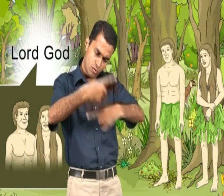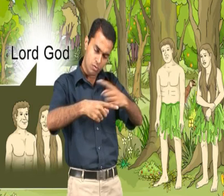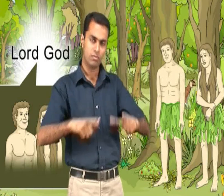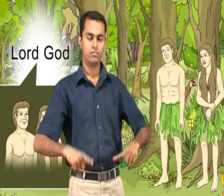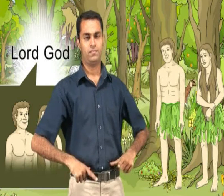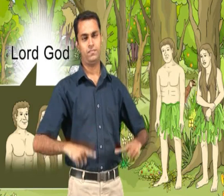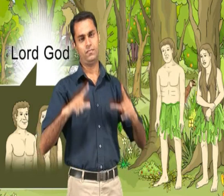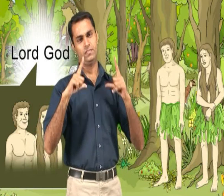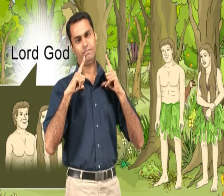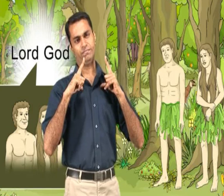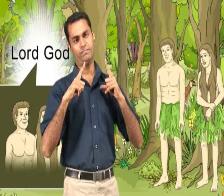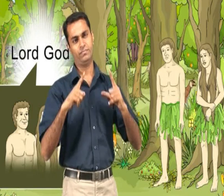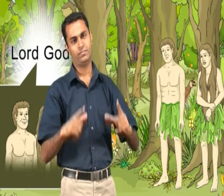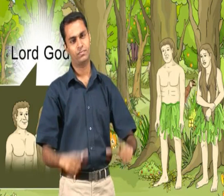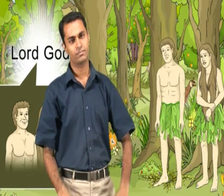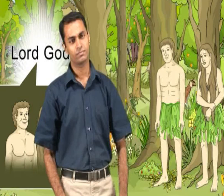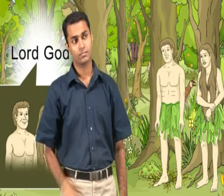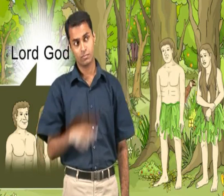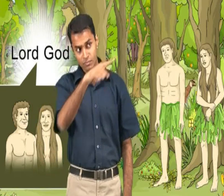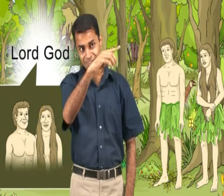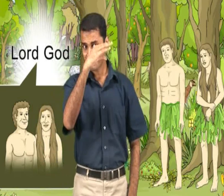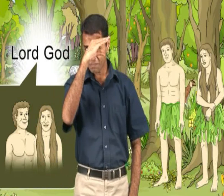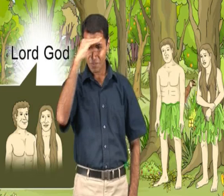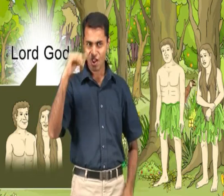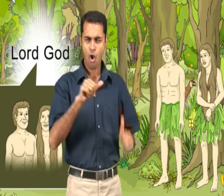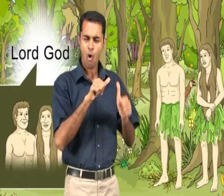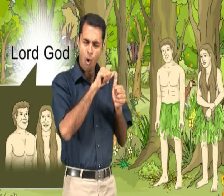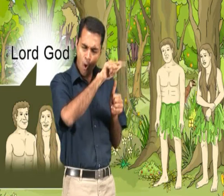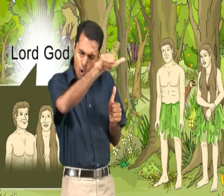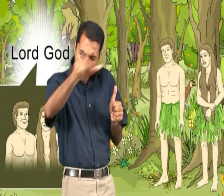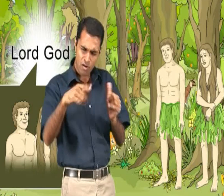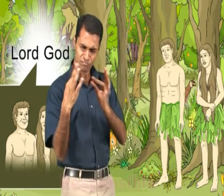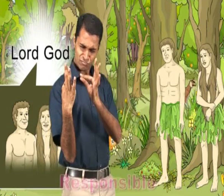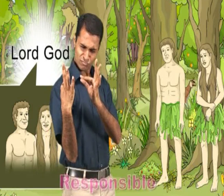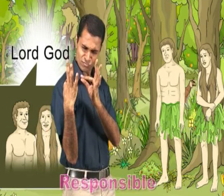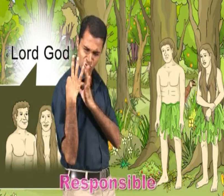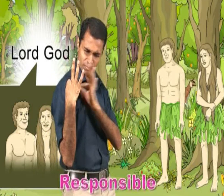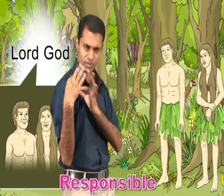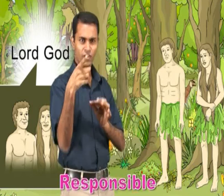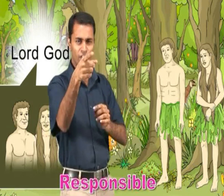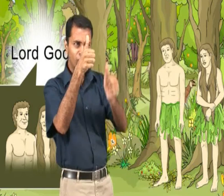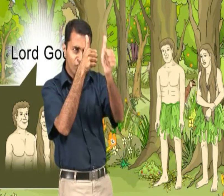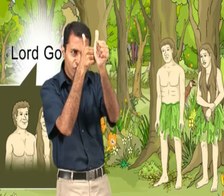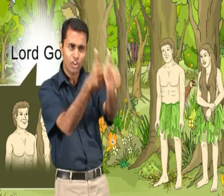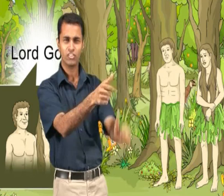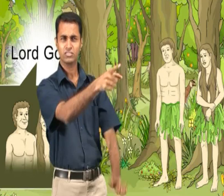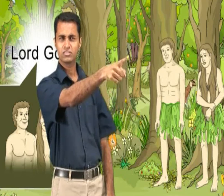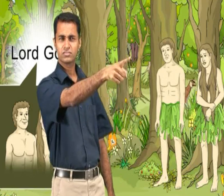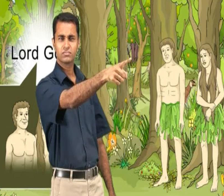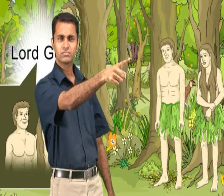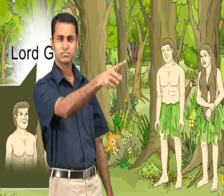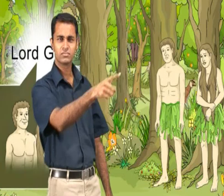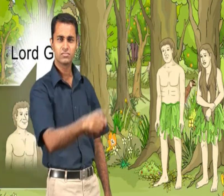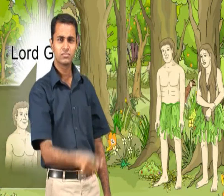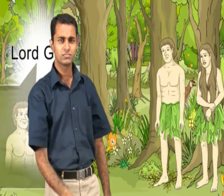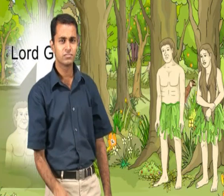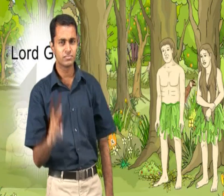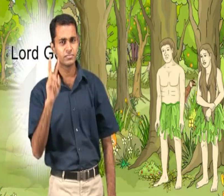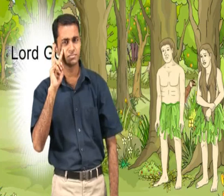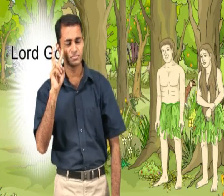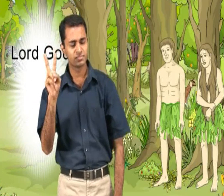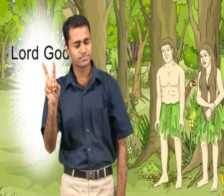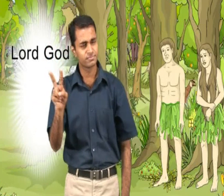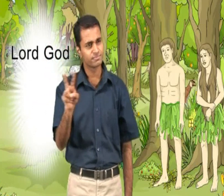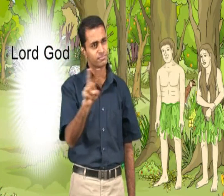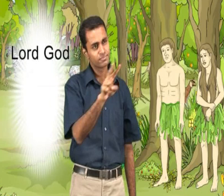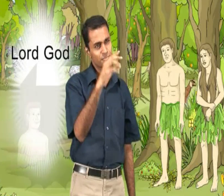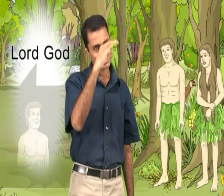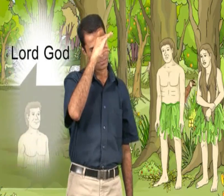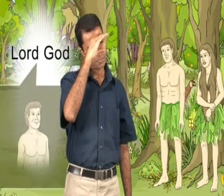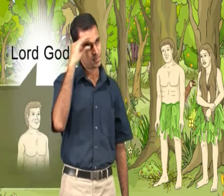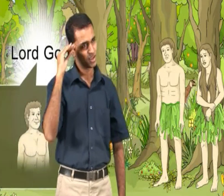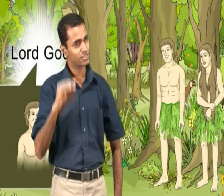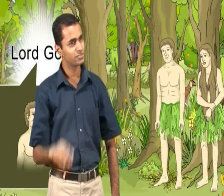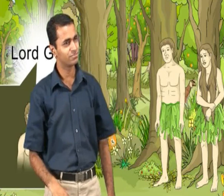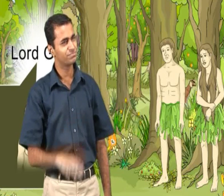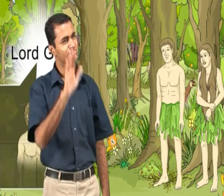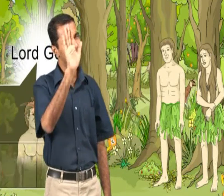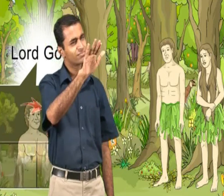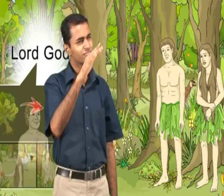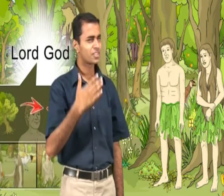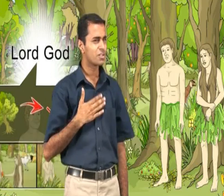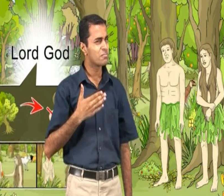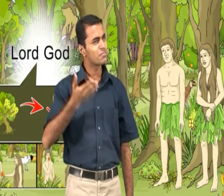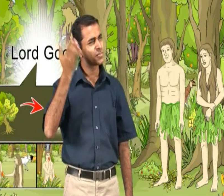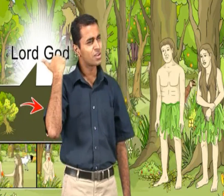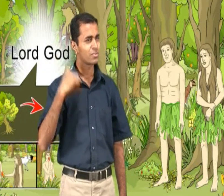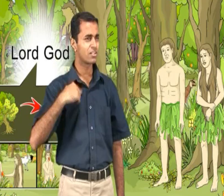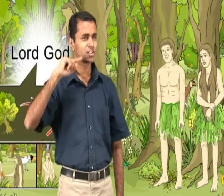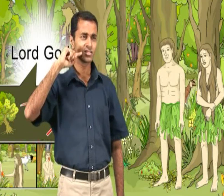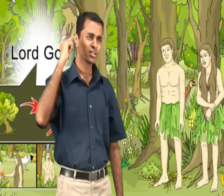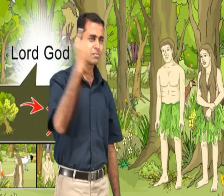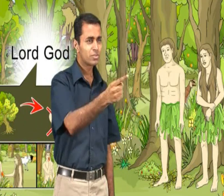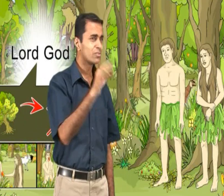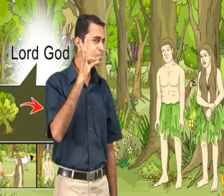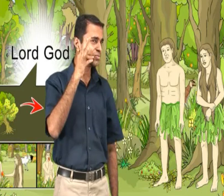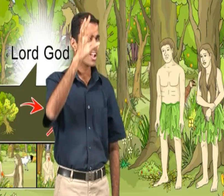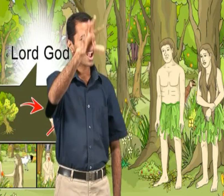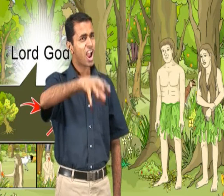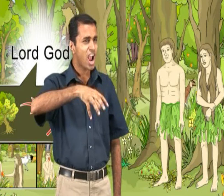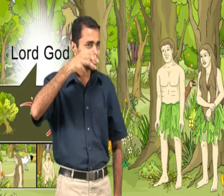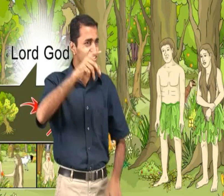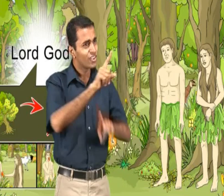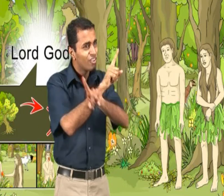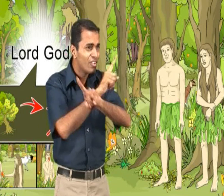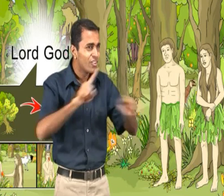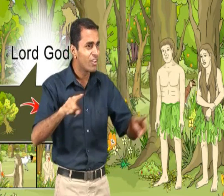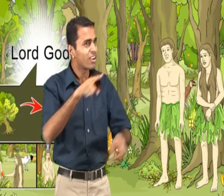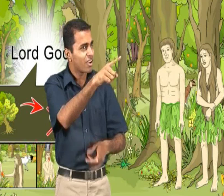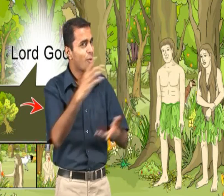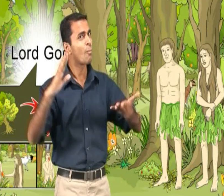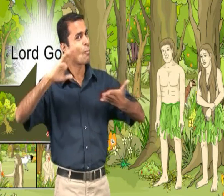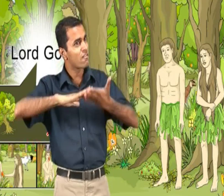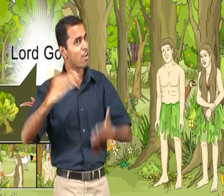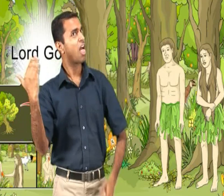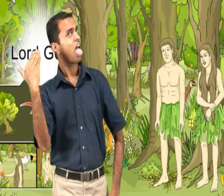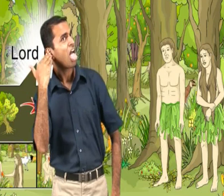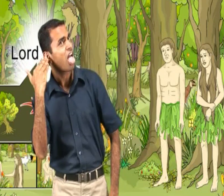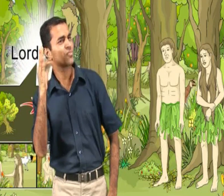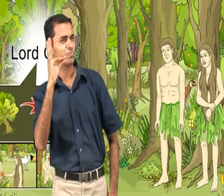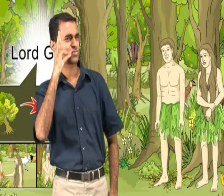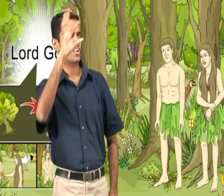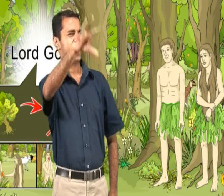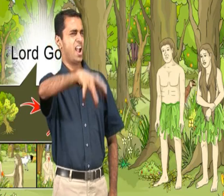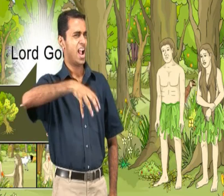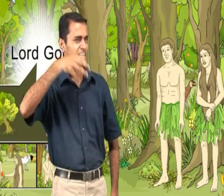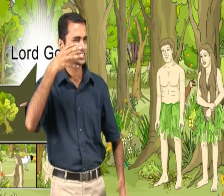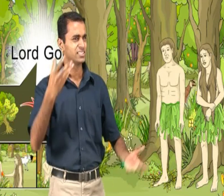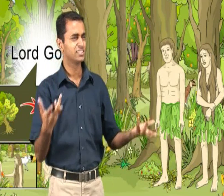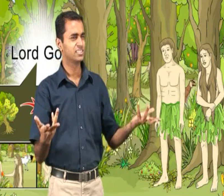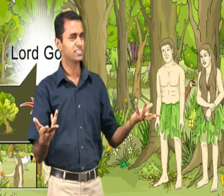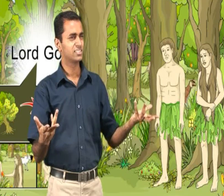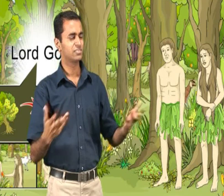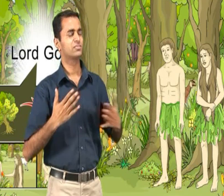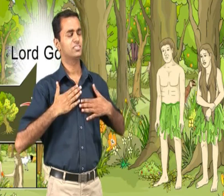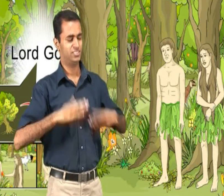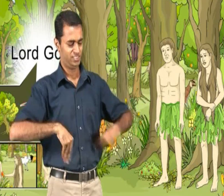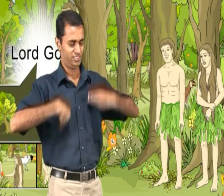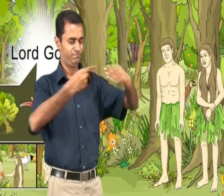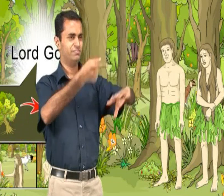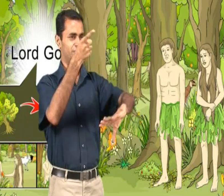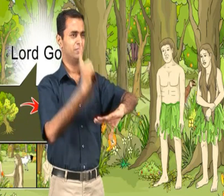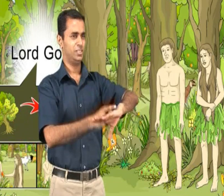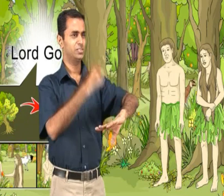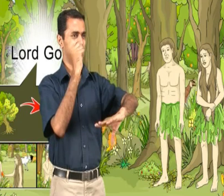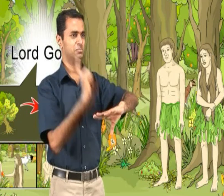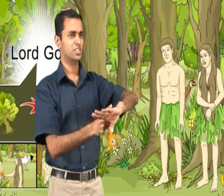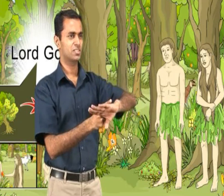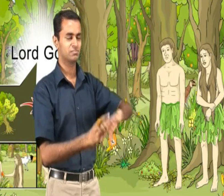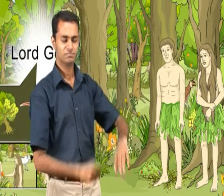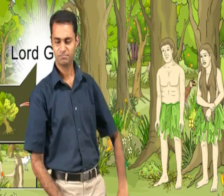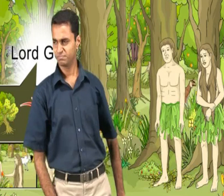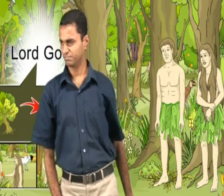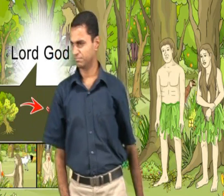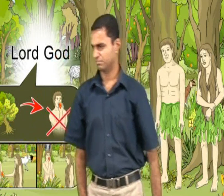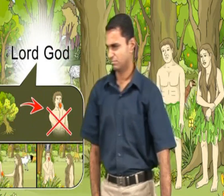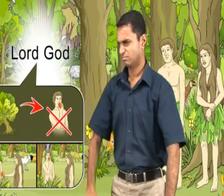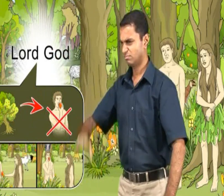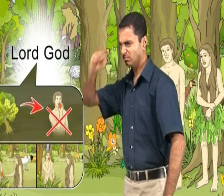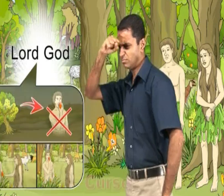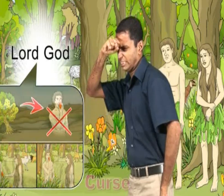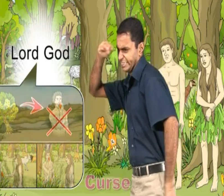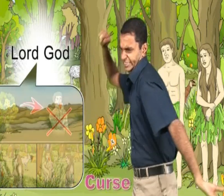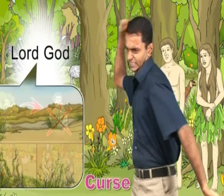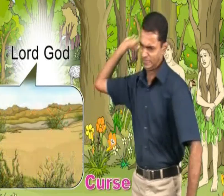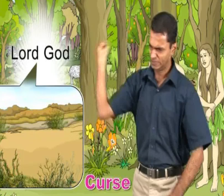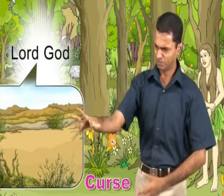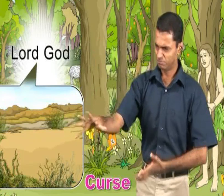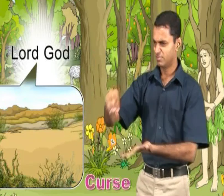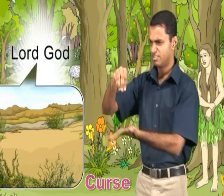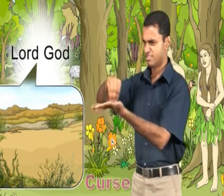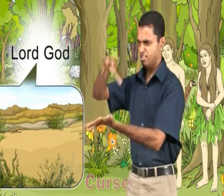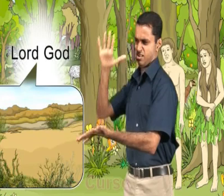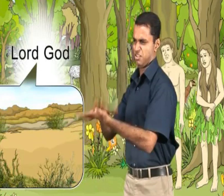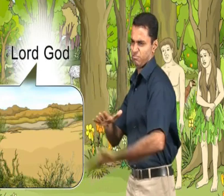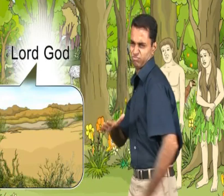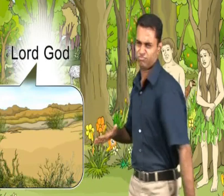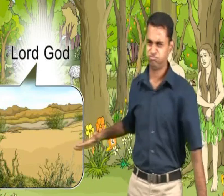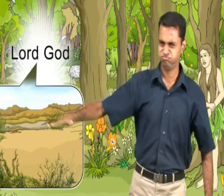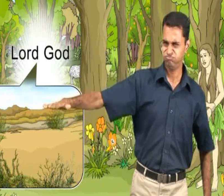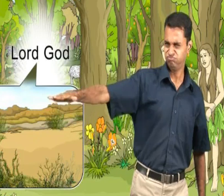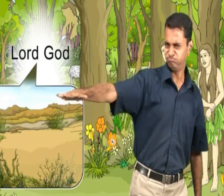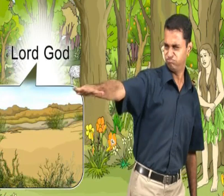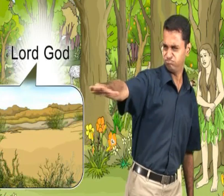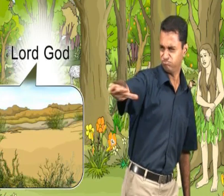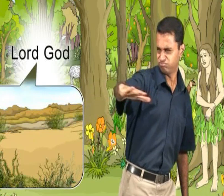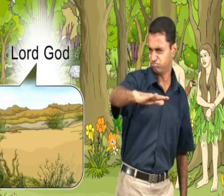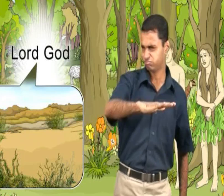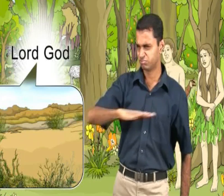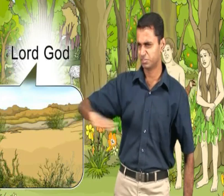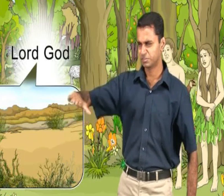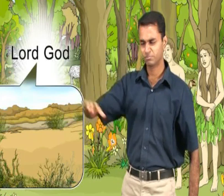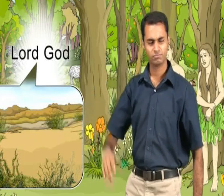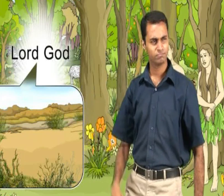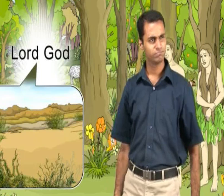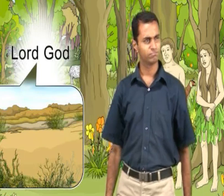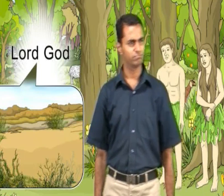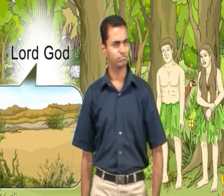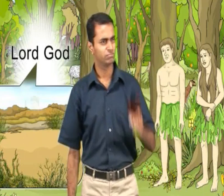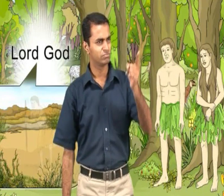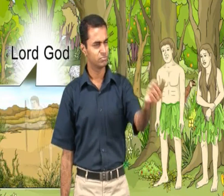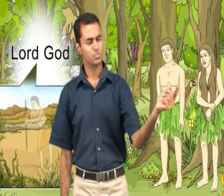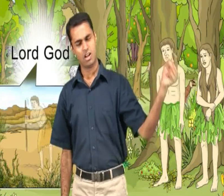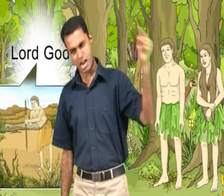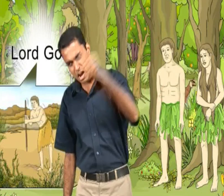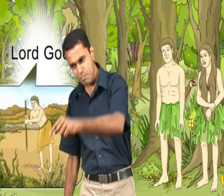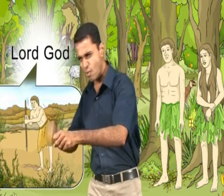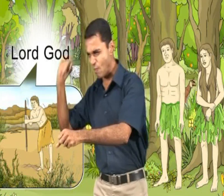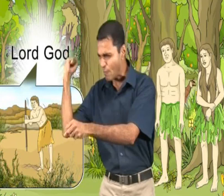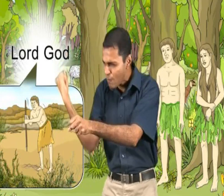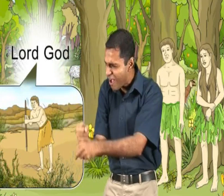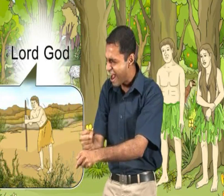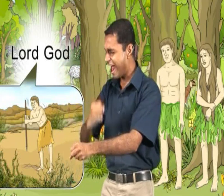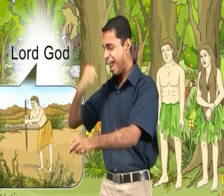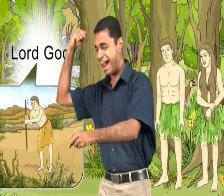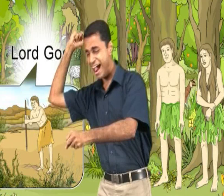And to Adam He said: “Because you have listened to the voice of your wife and have eaten from the tree of which I commanded you not to eat, cursed is the ground because of you;